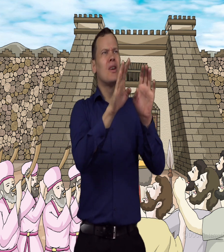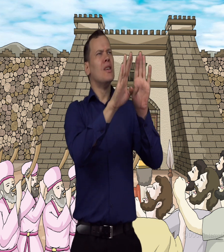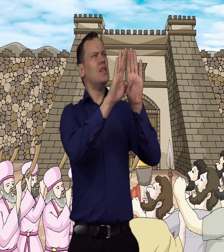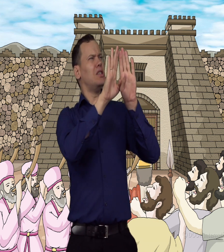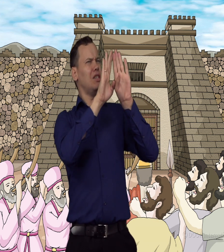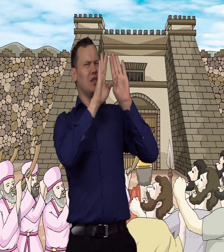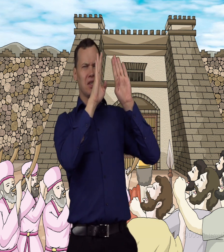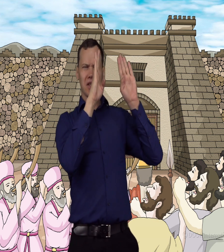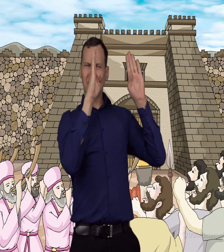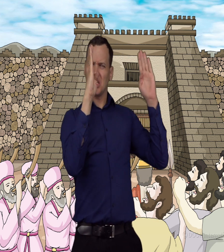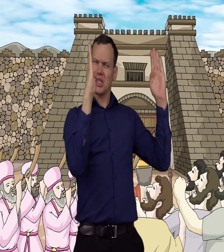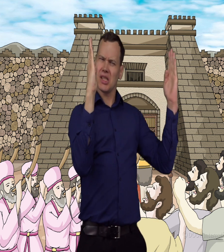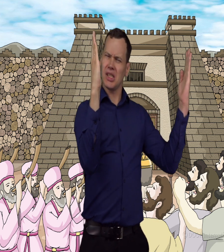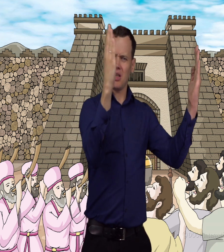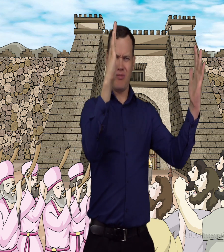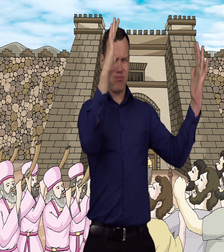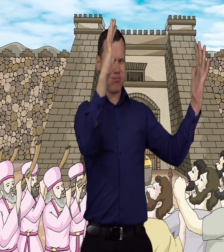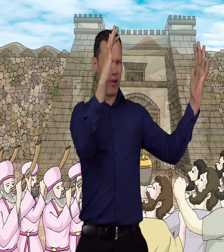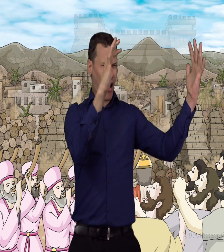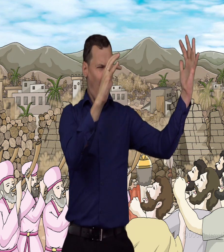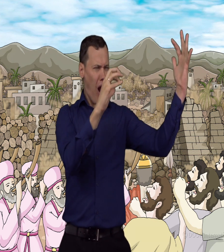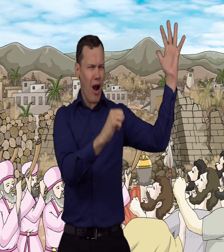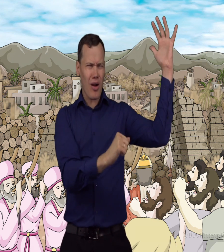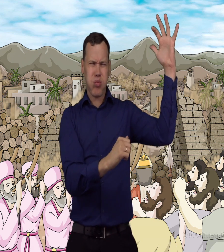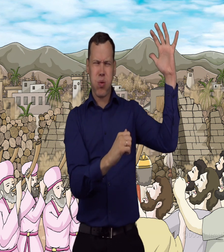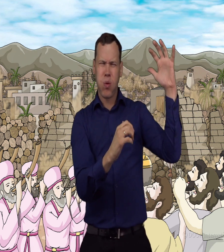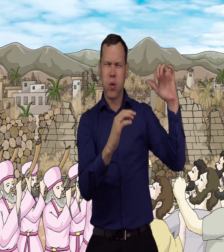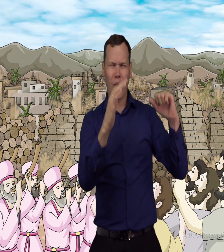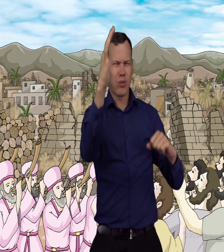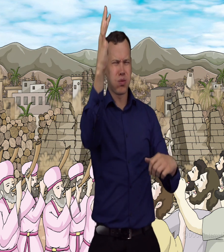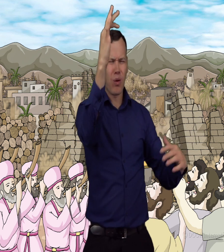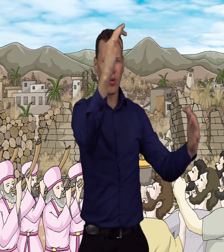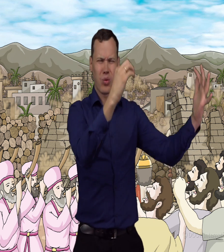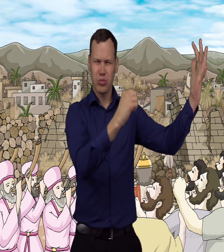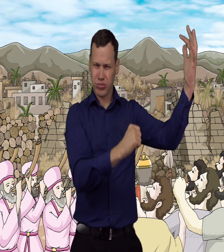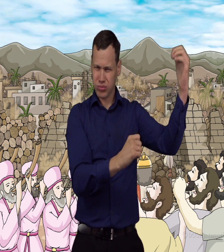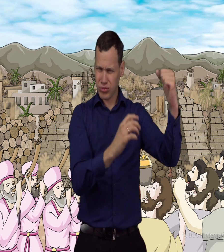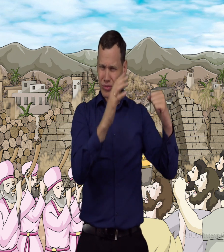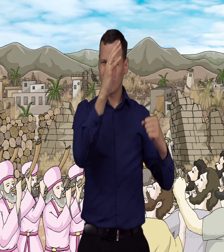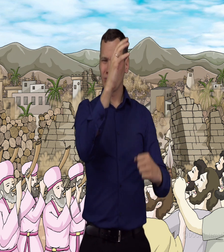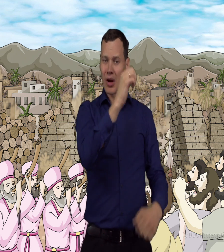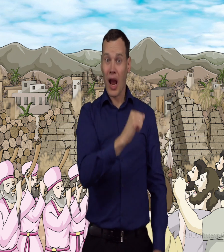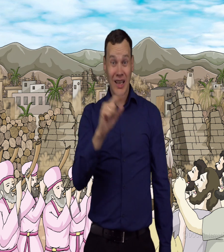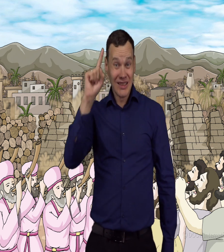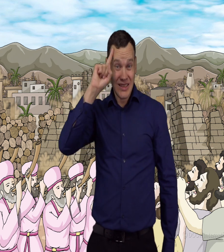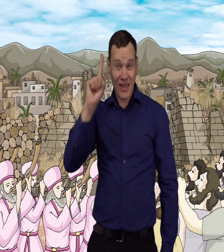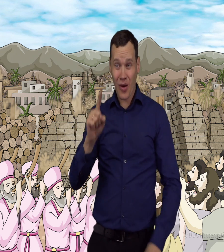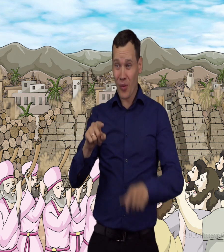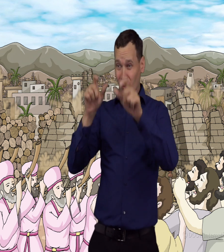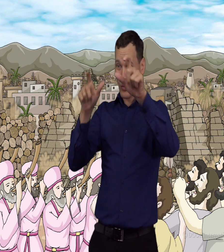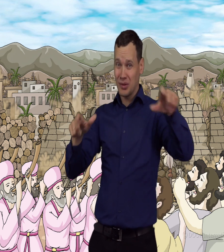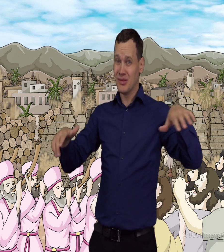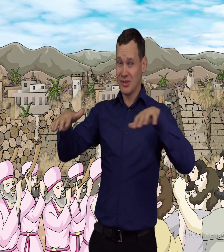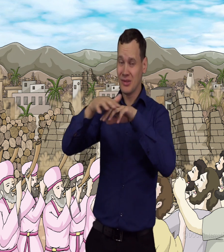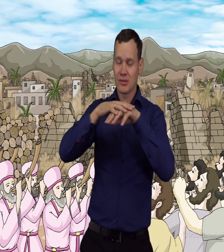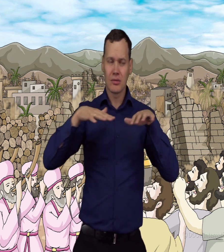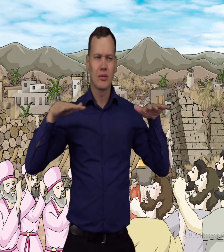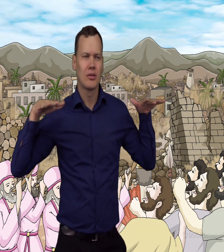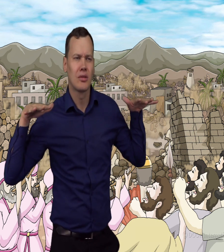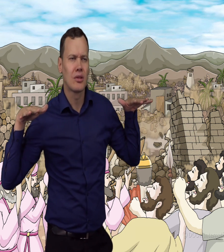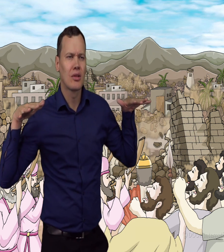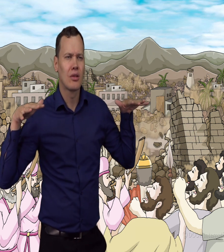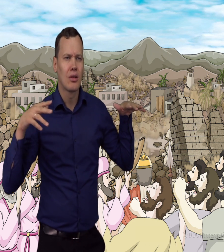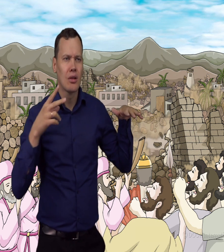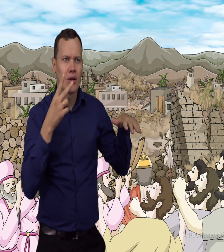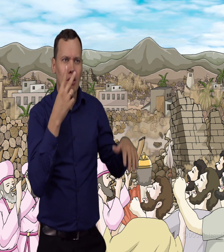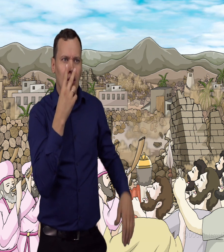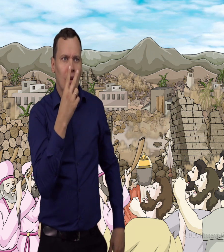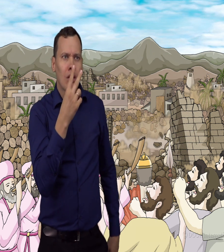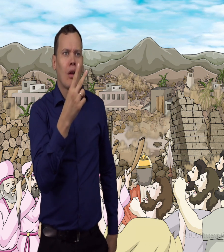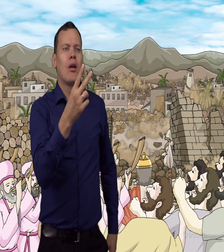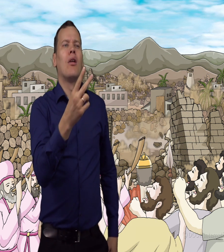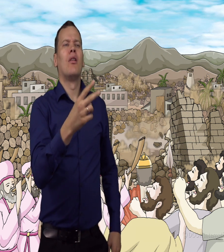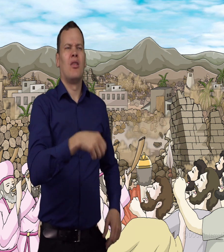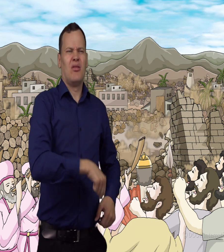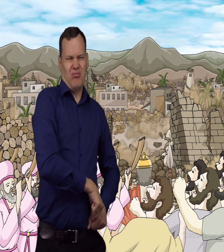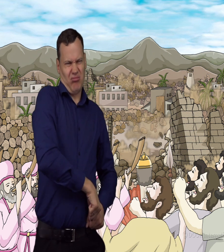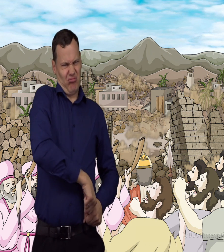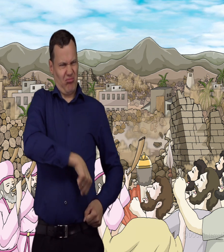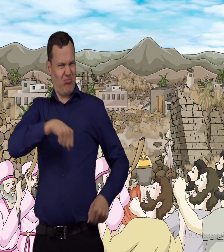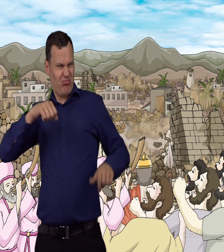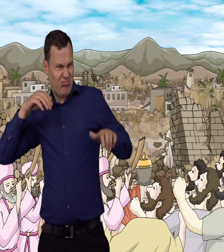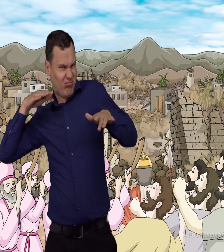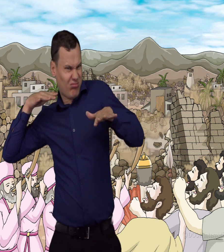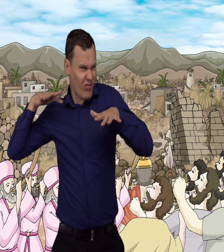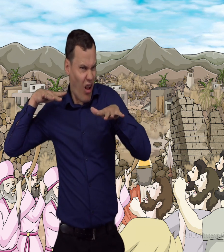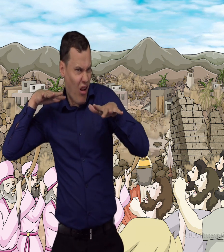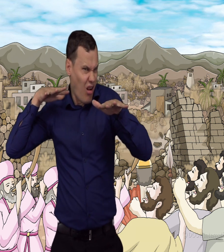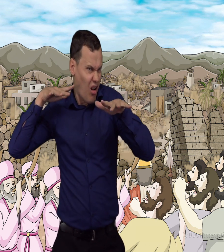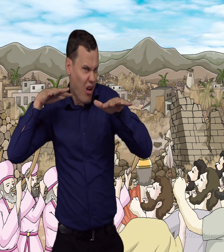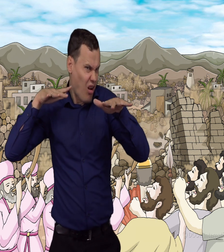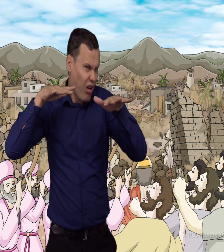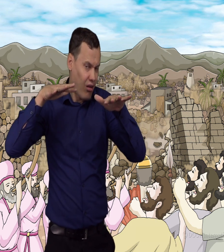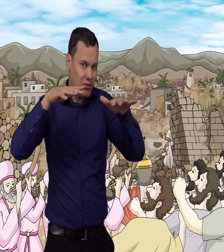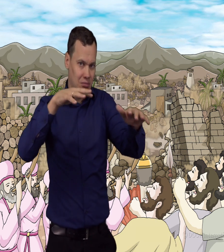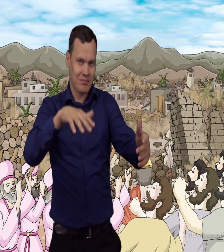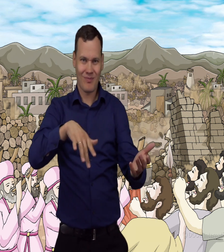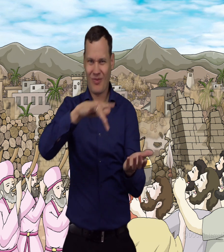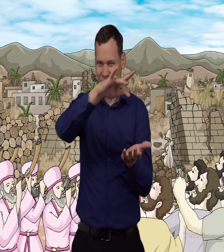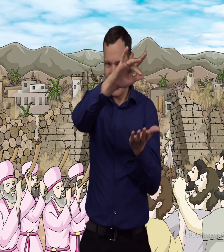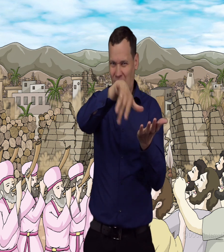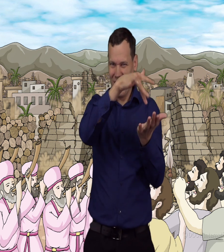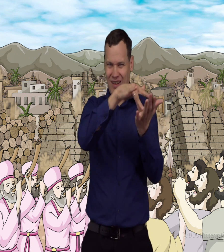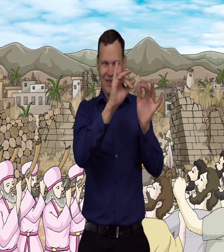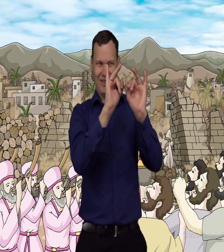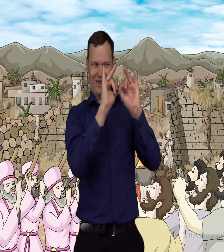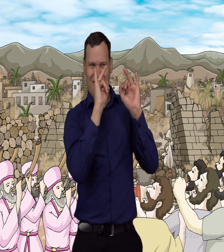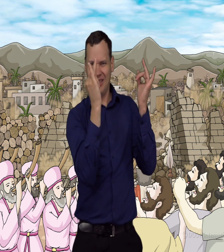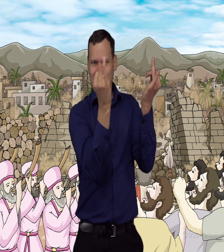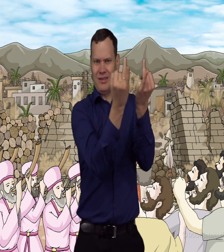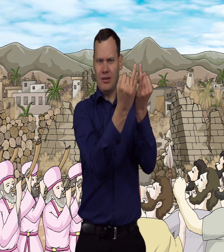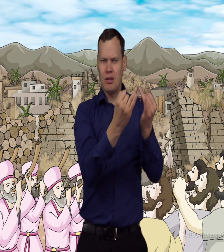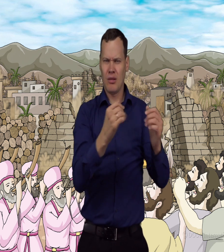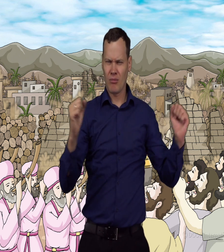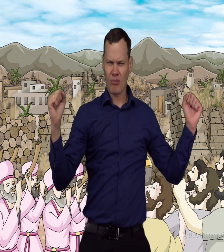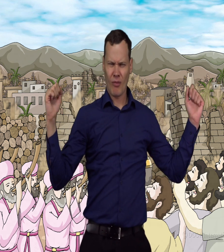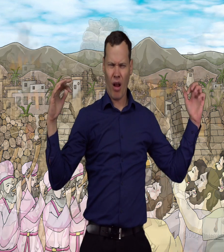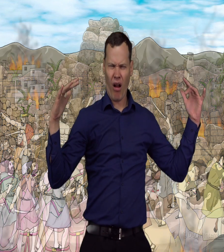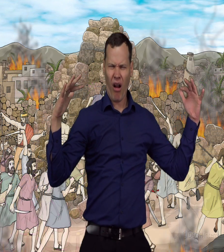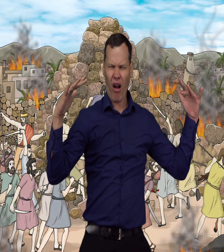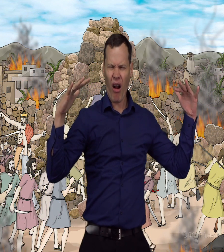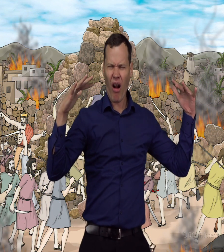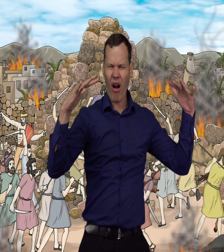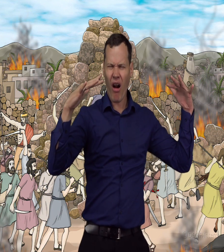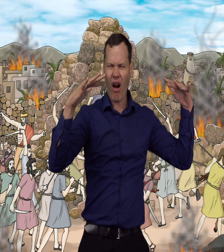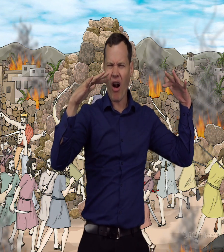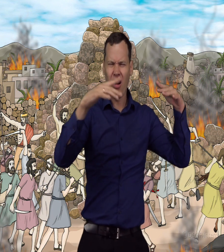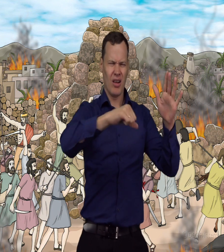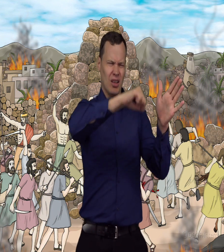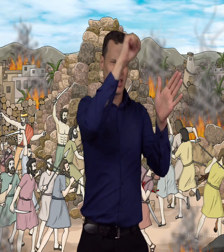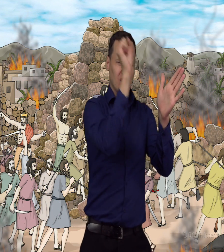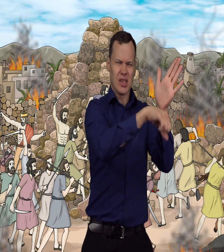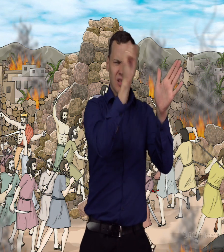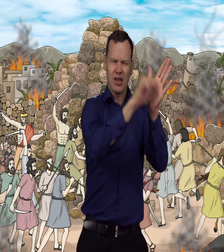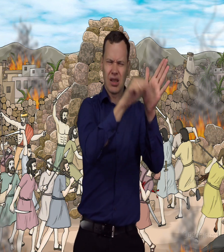When they heard the blast of the horn, the people gave a great shout, and the wall collapsed.